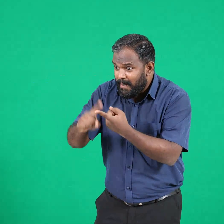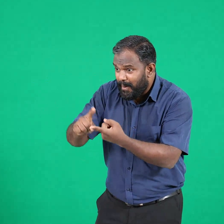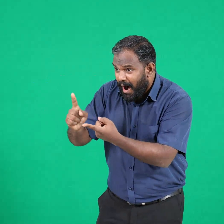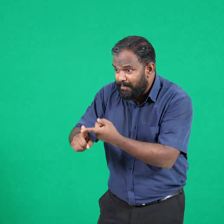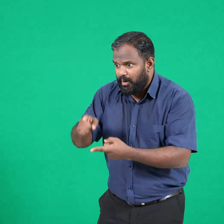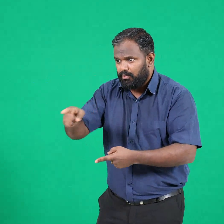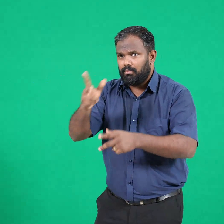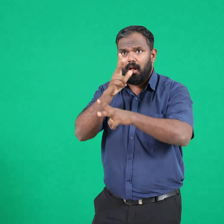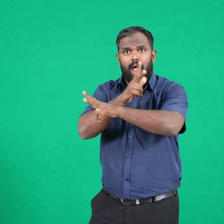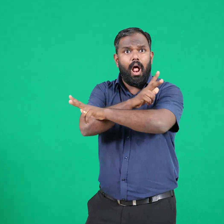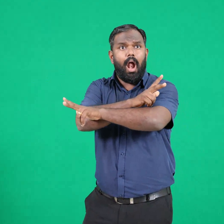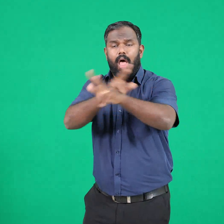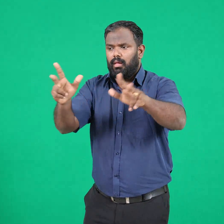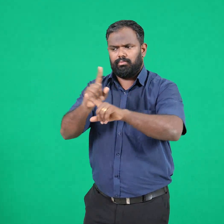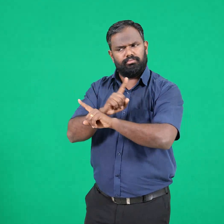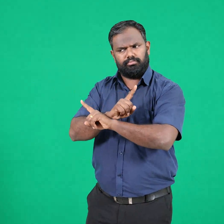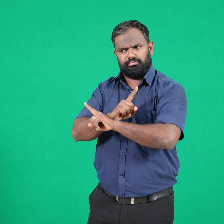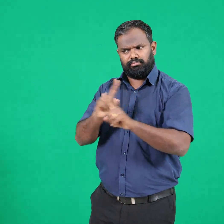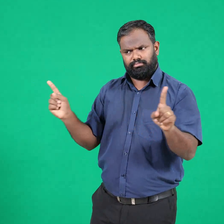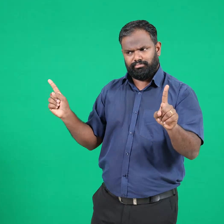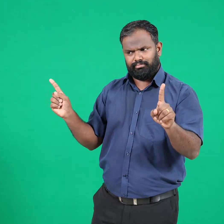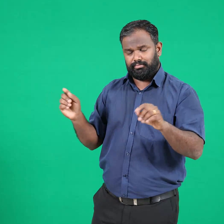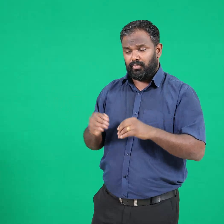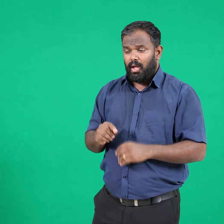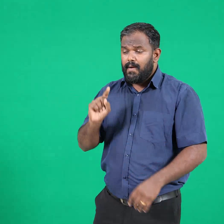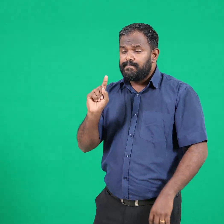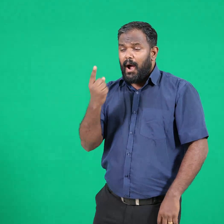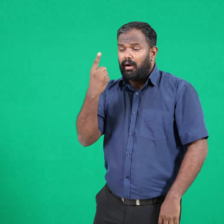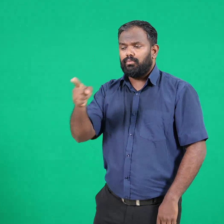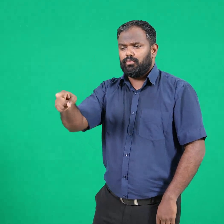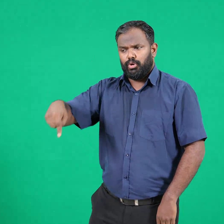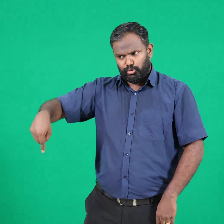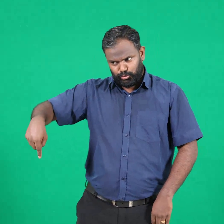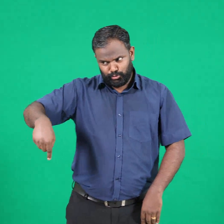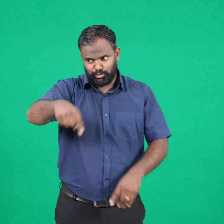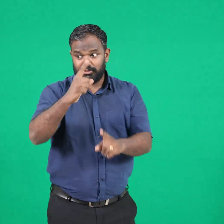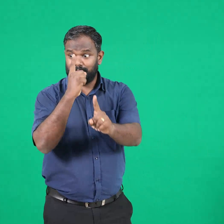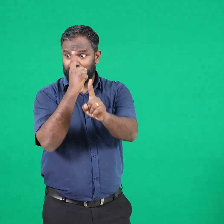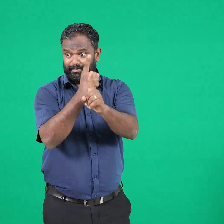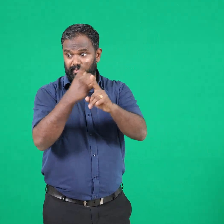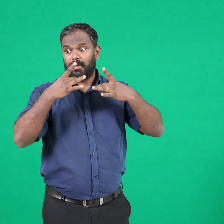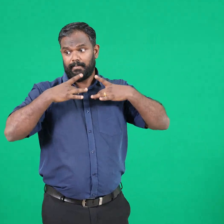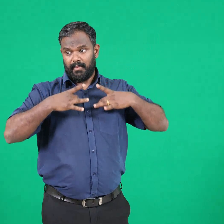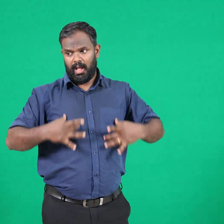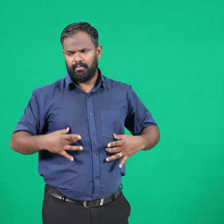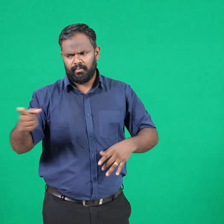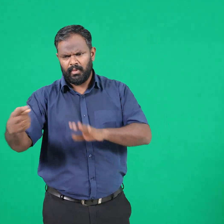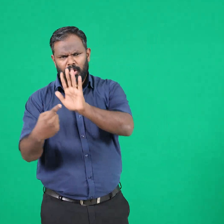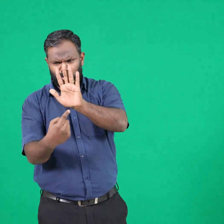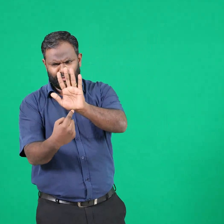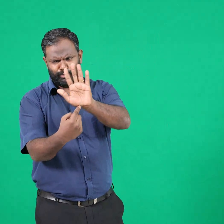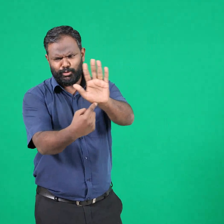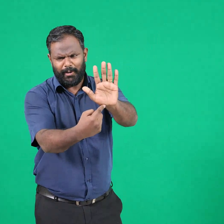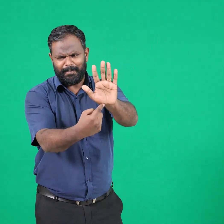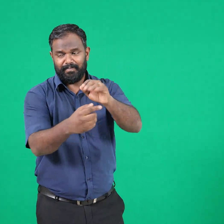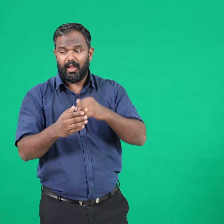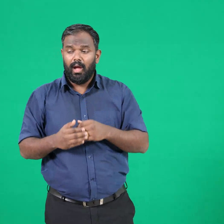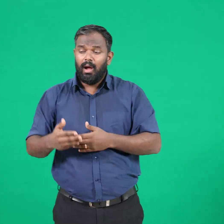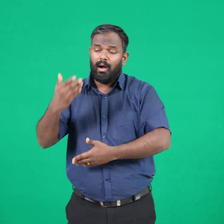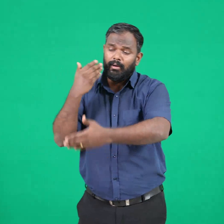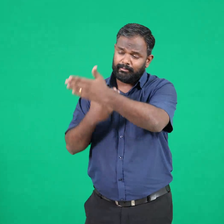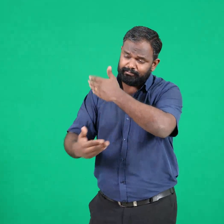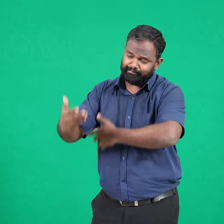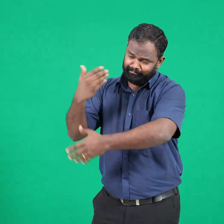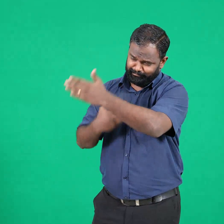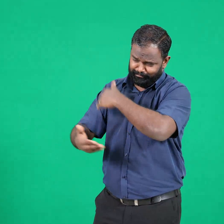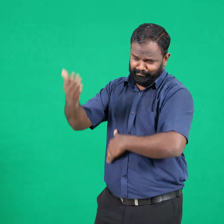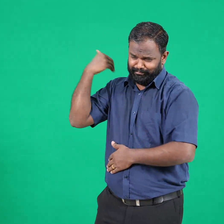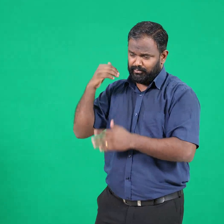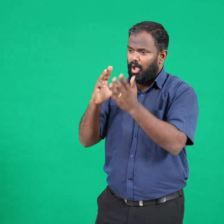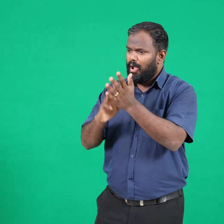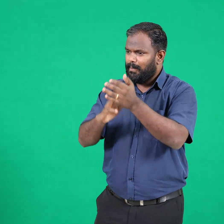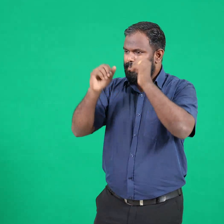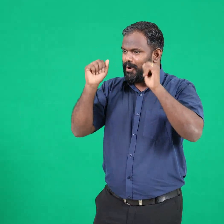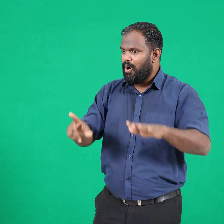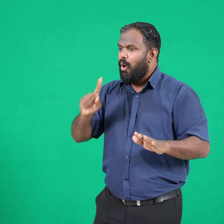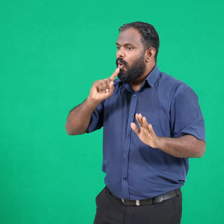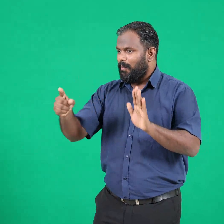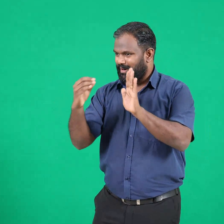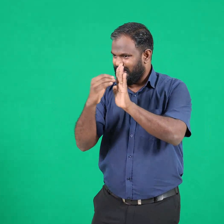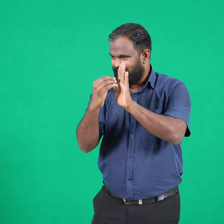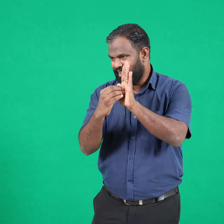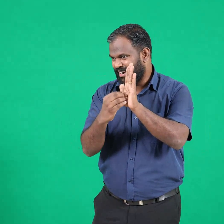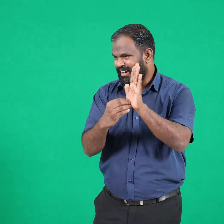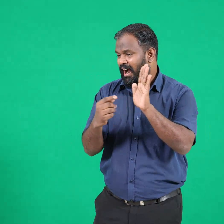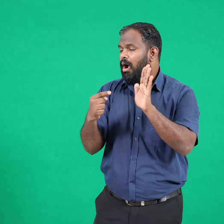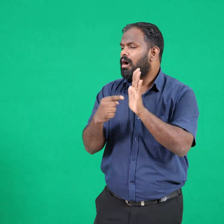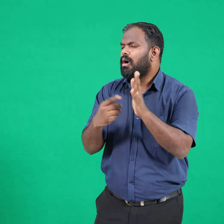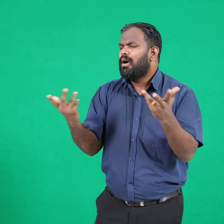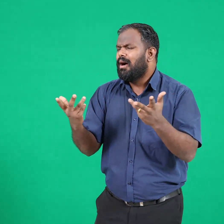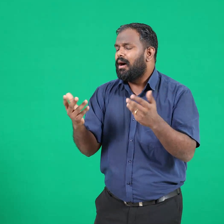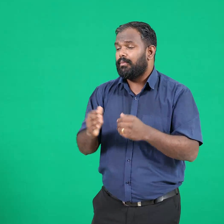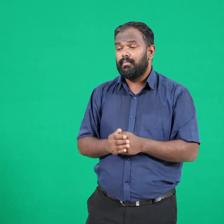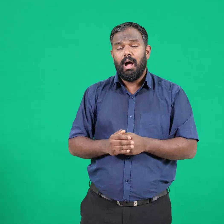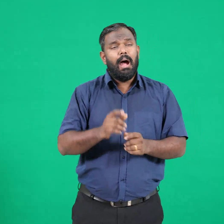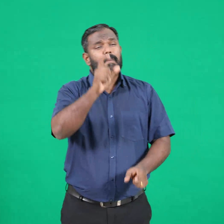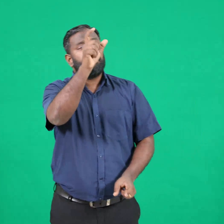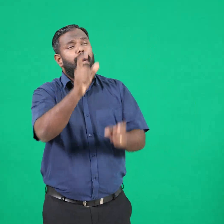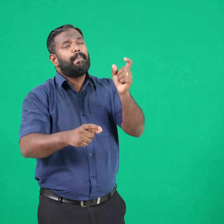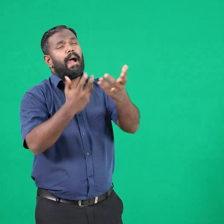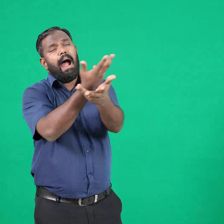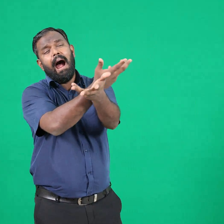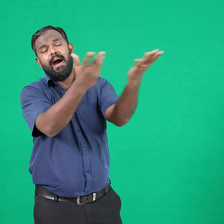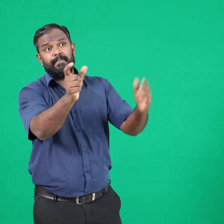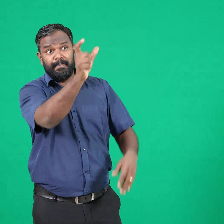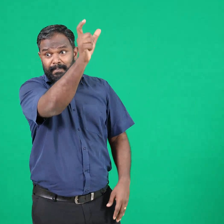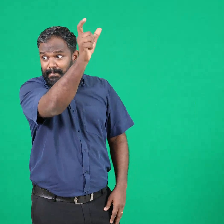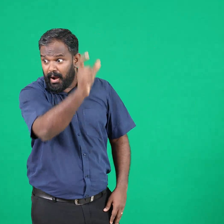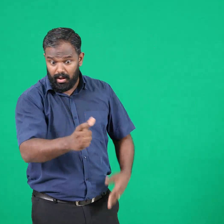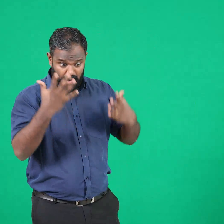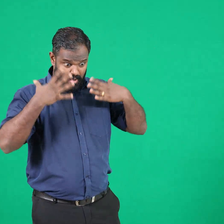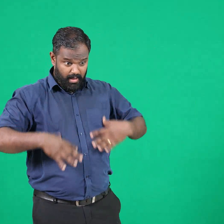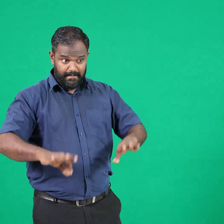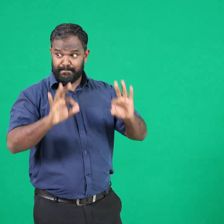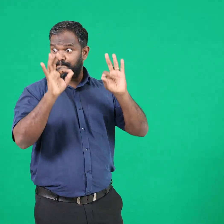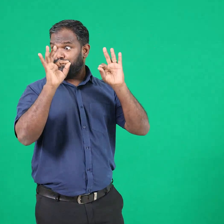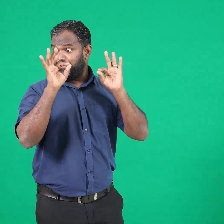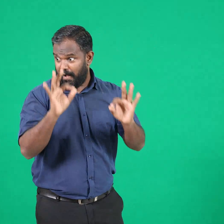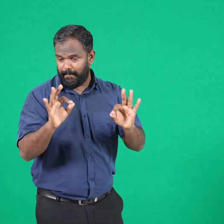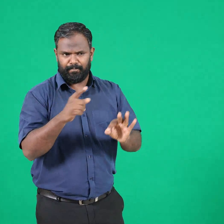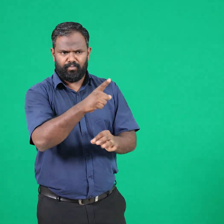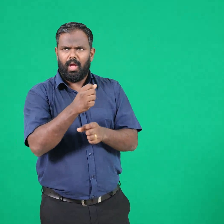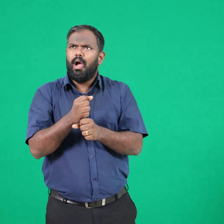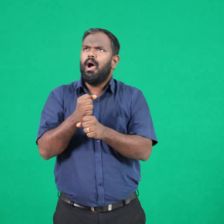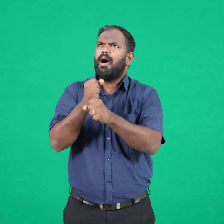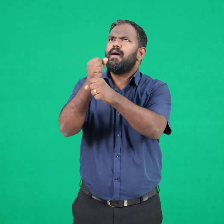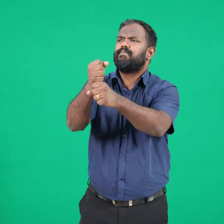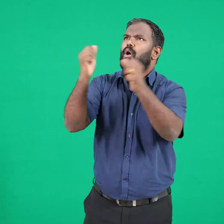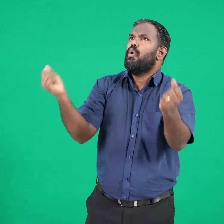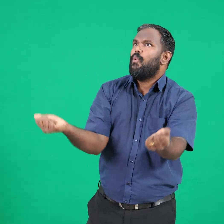Then Jesus instructed him, "See that you don' t tell anyone.